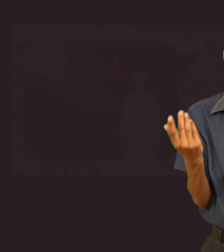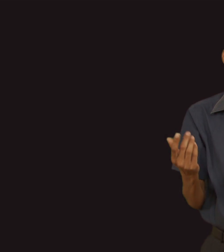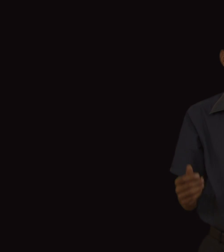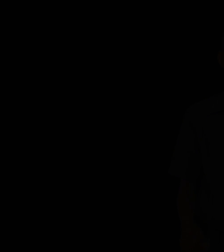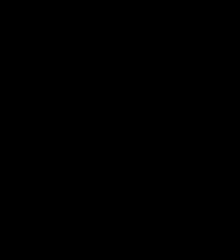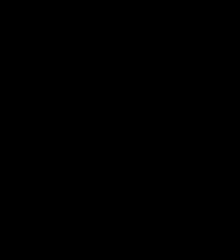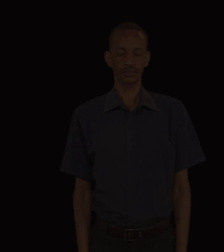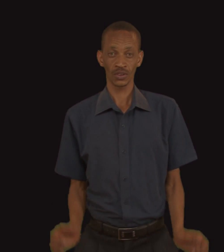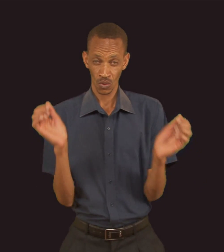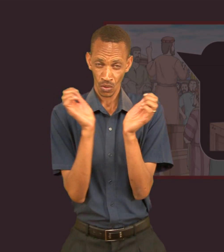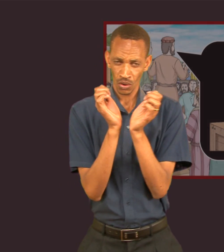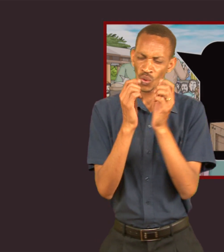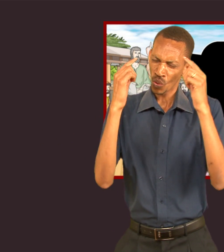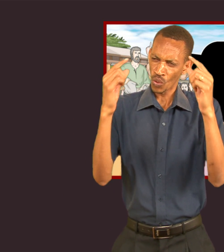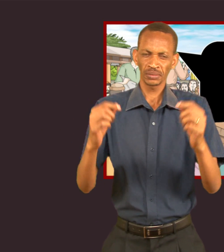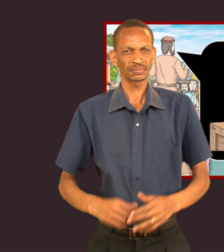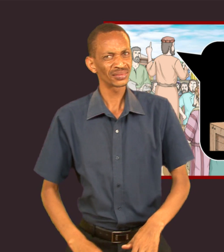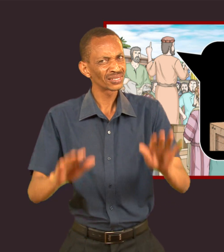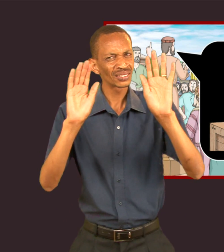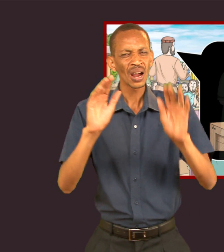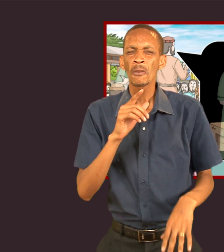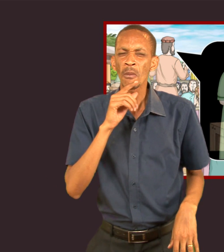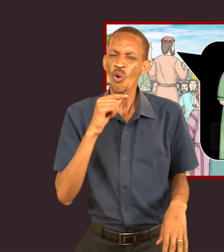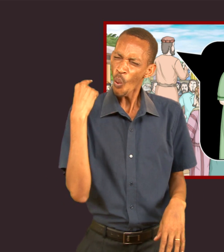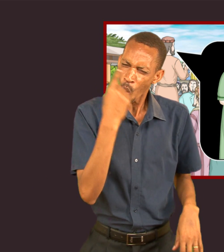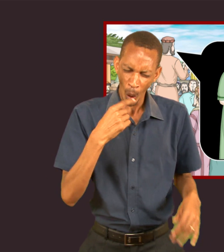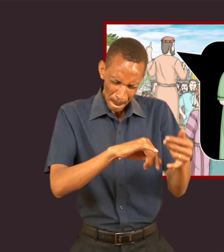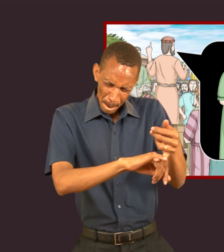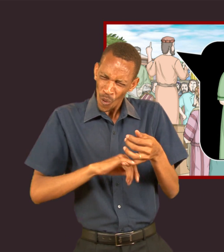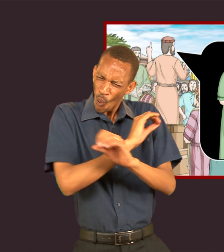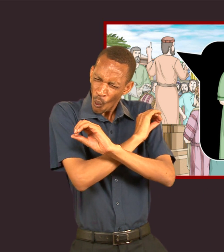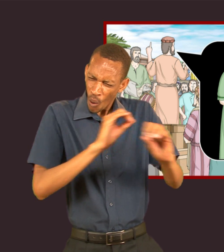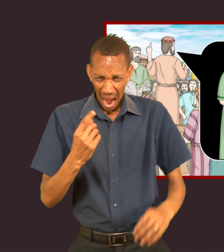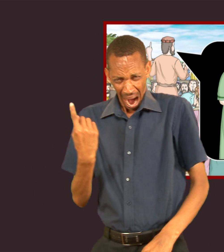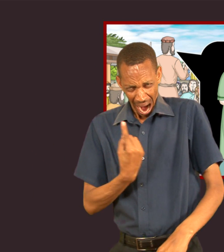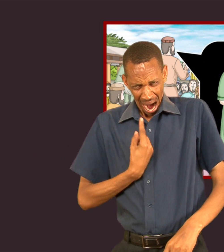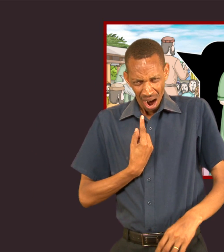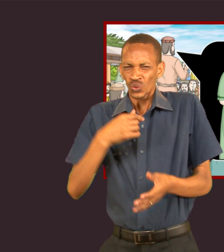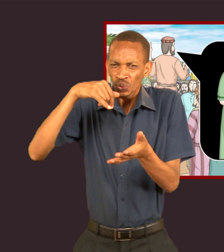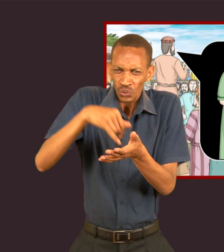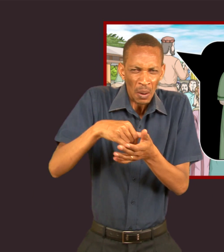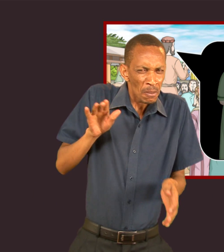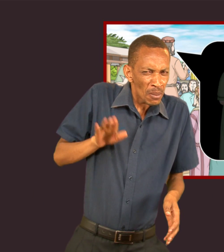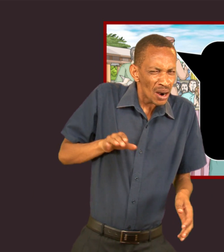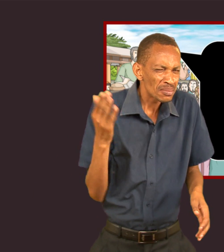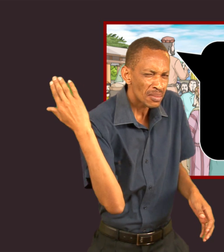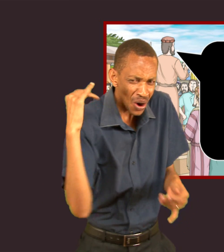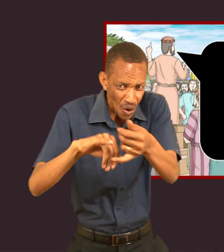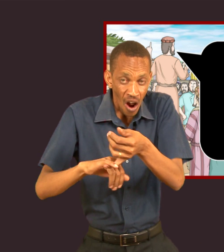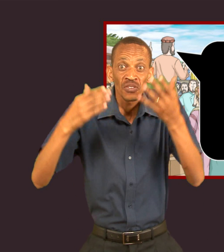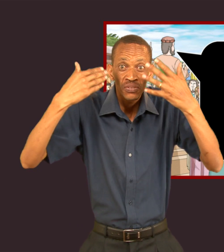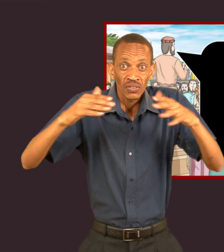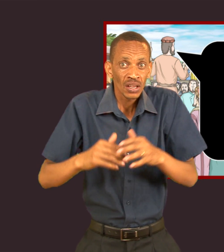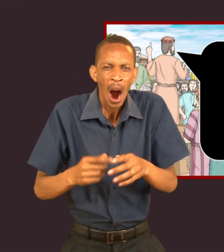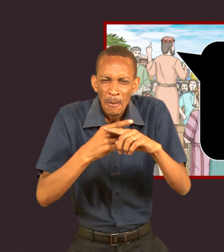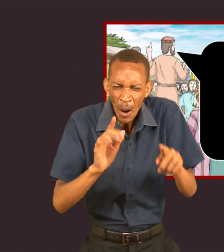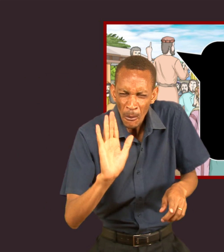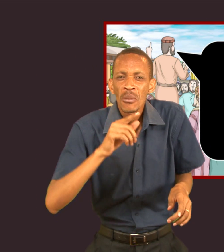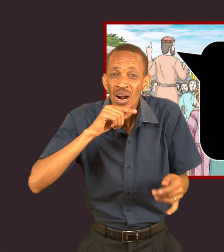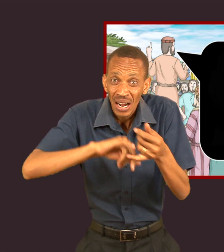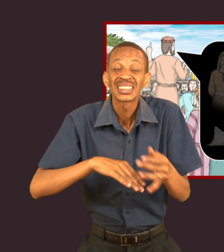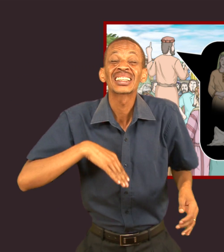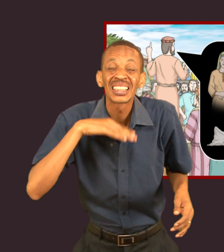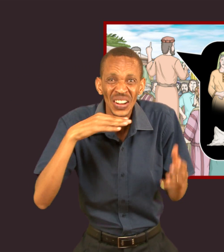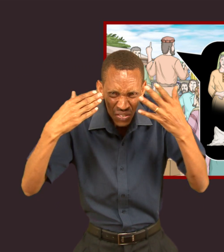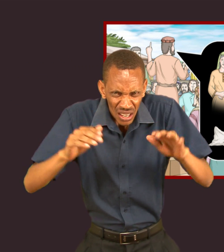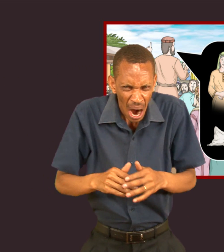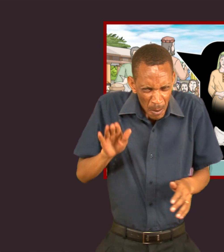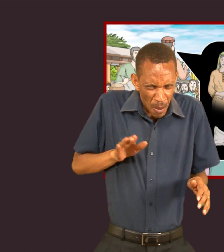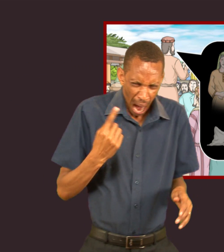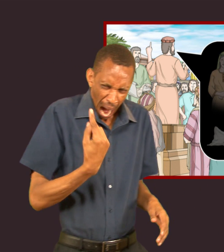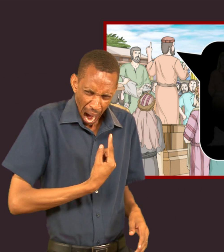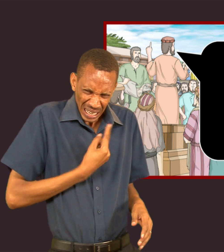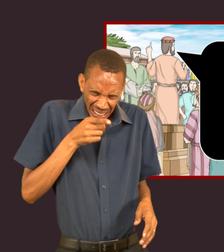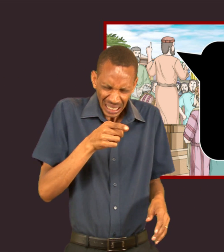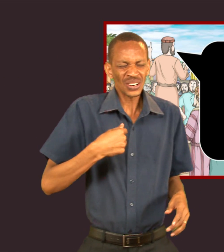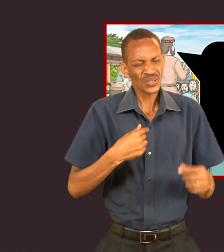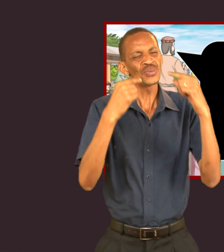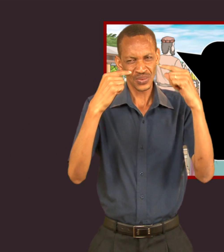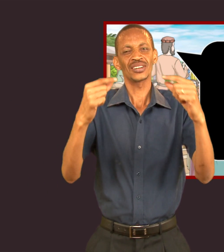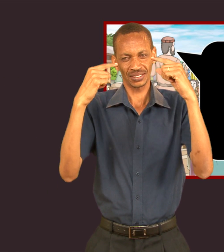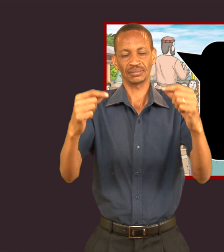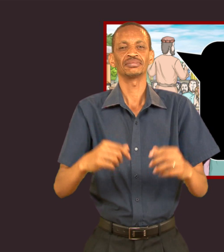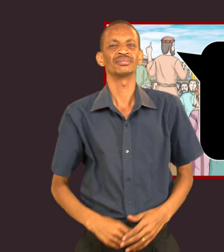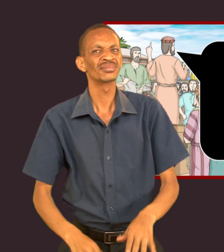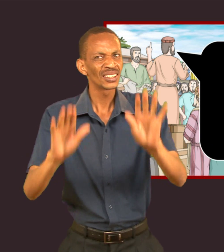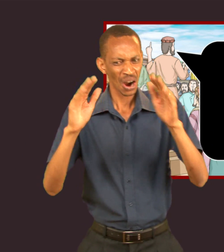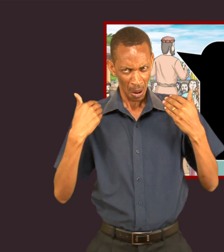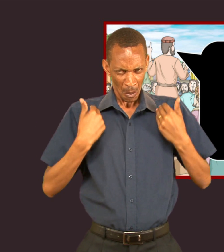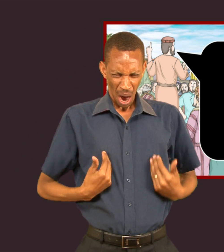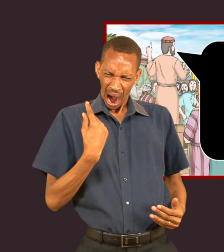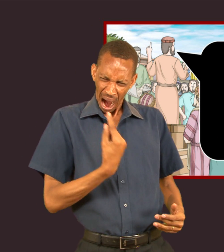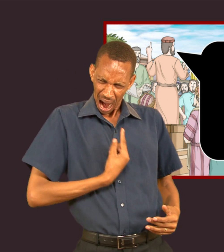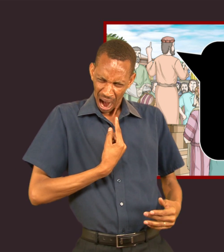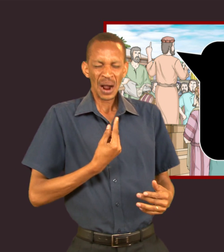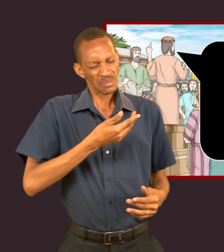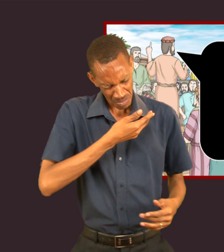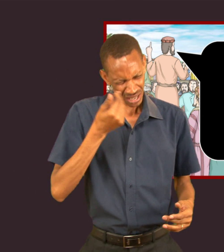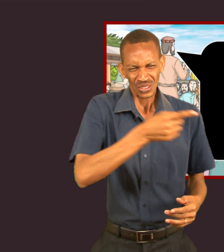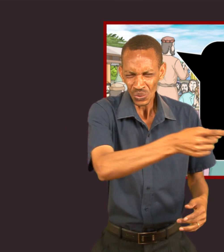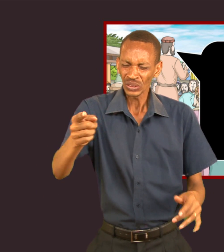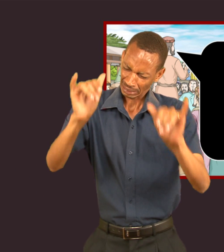Now to the unmarried and widows I say this: It is good for them to remain unmarried, as I am.